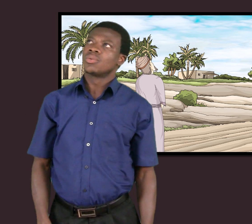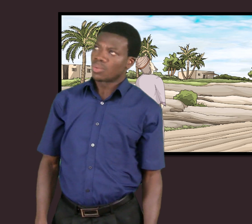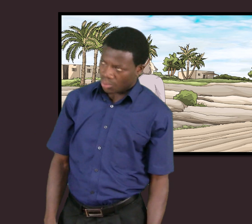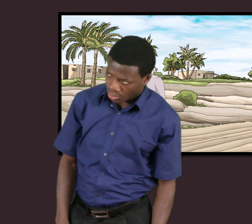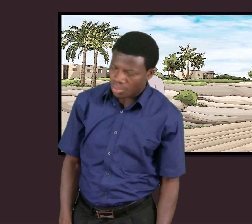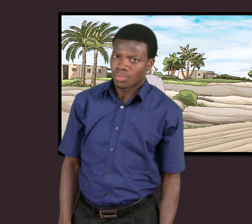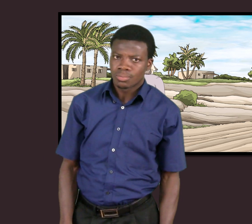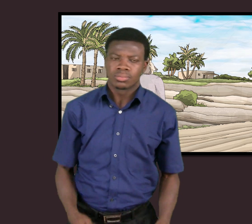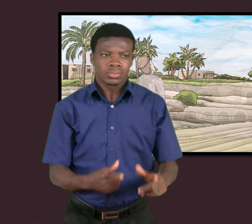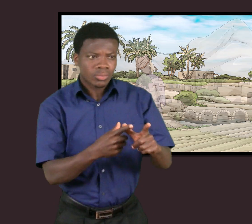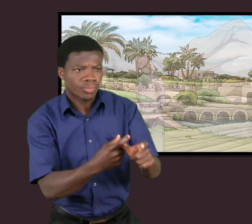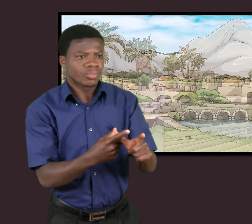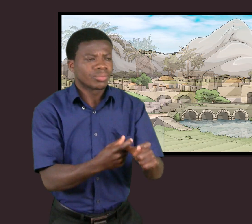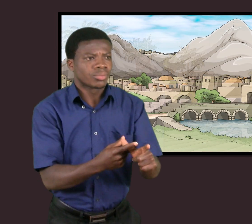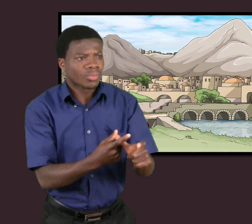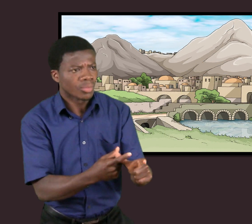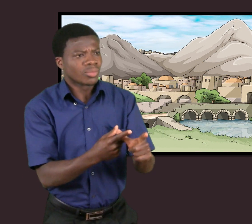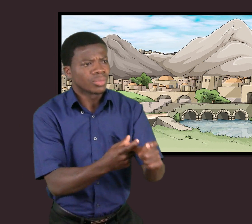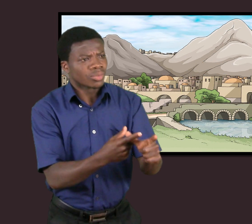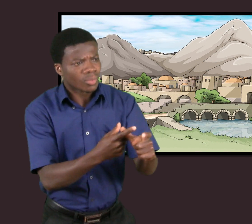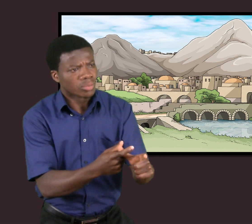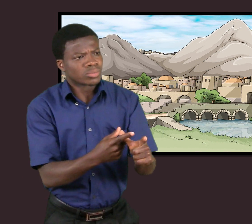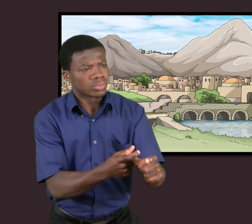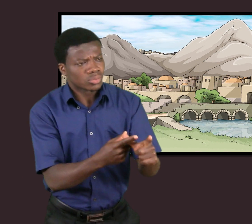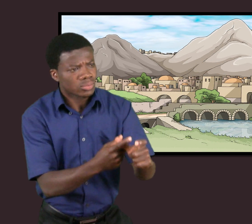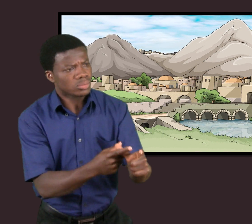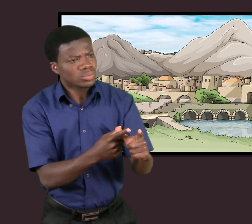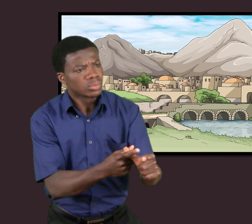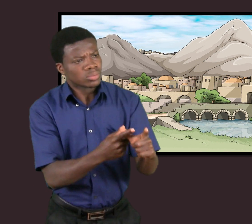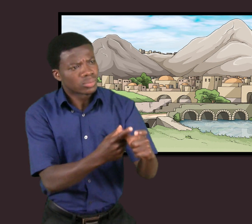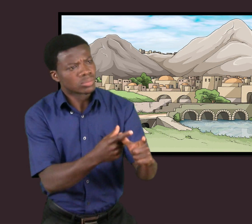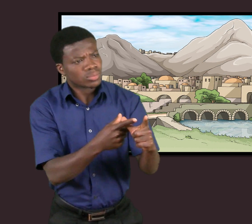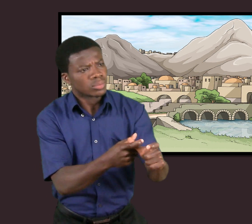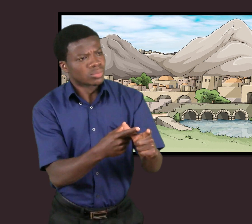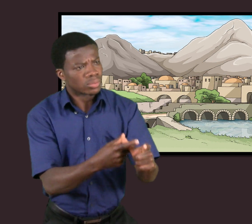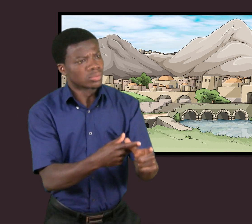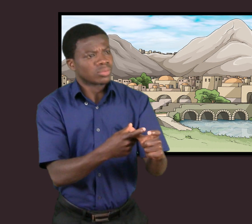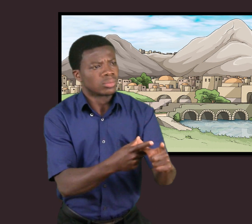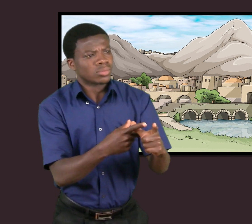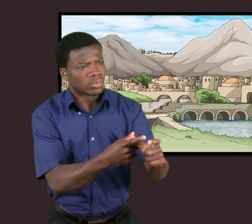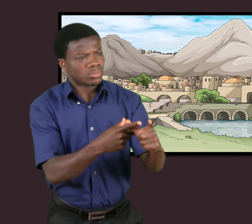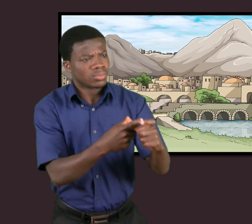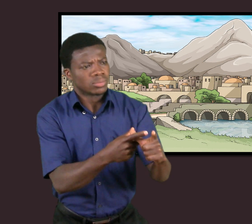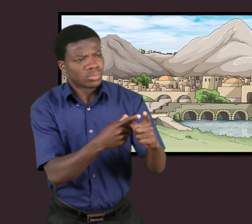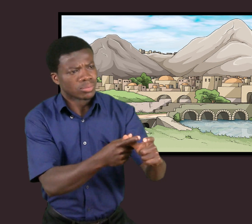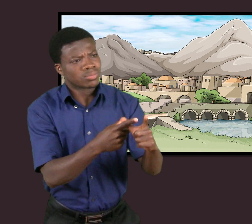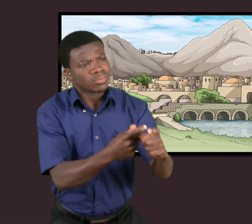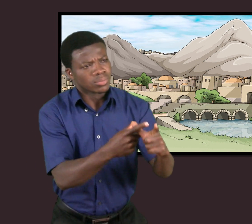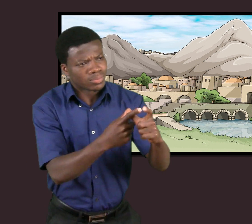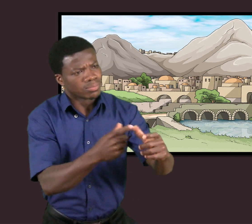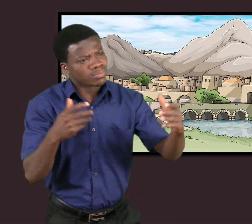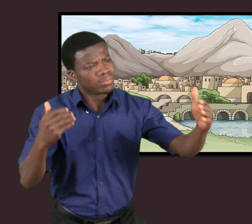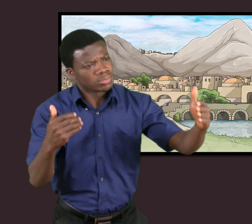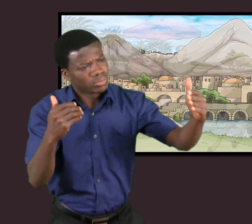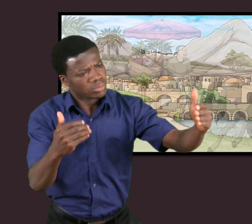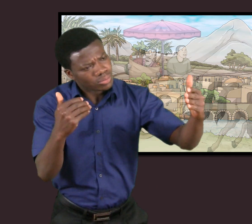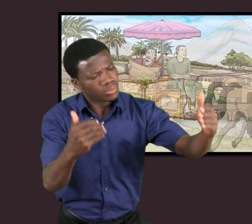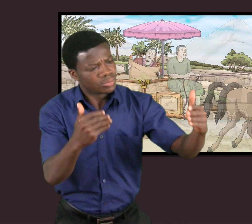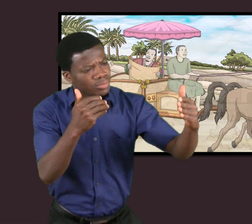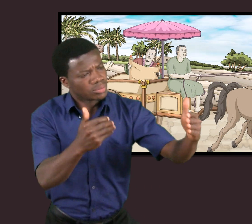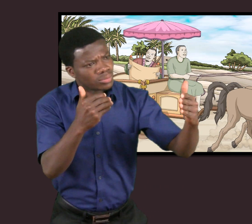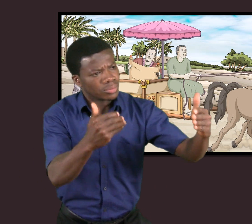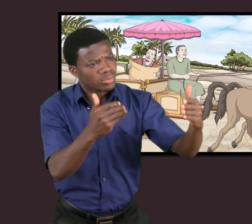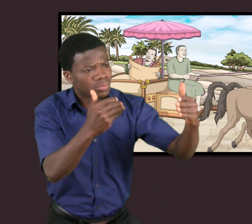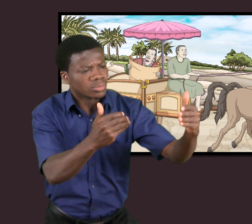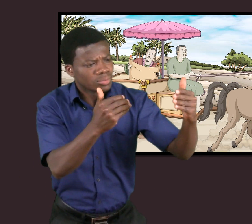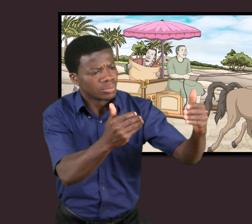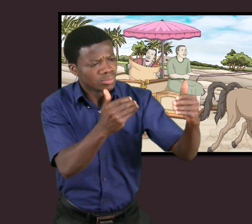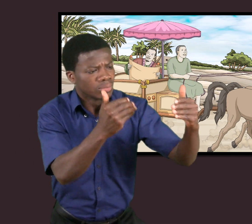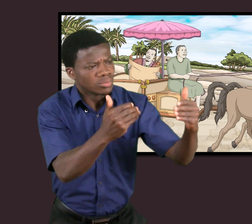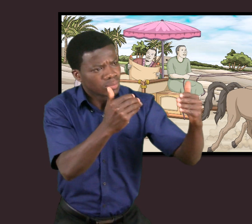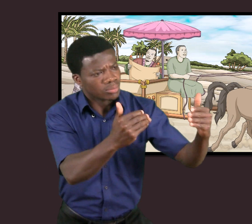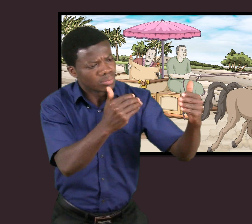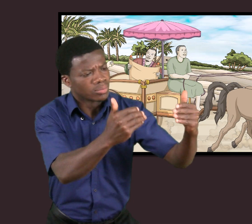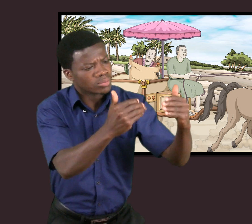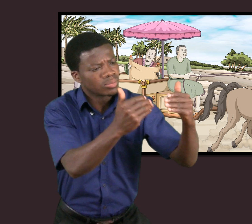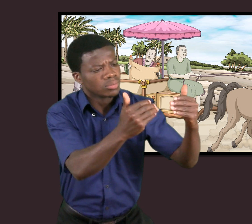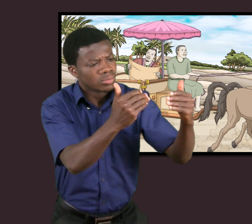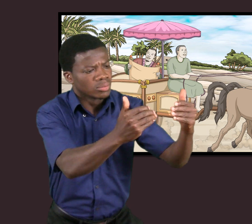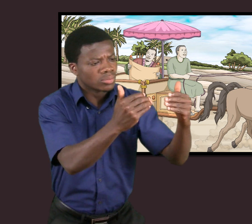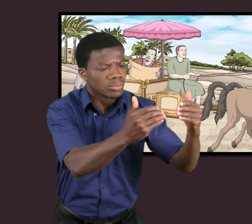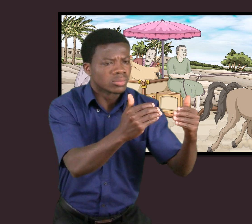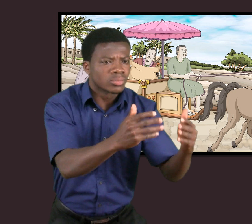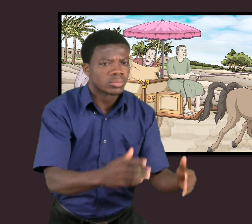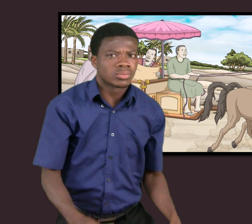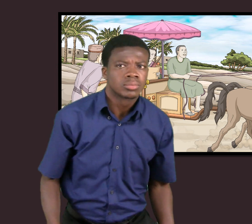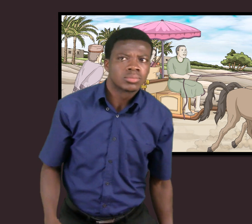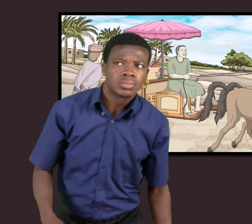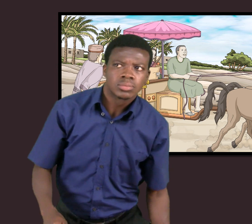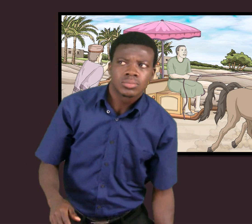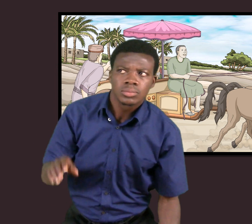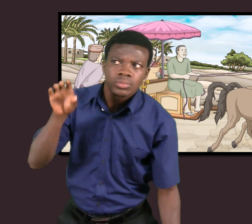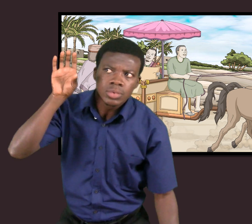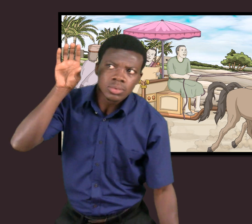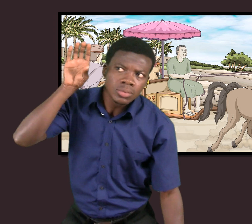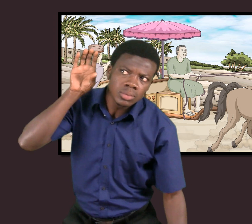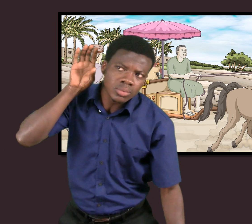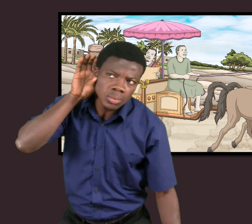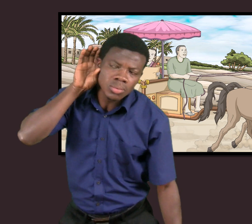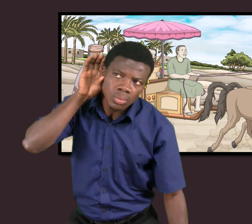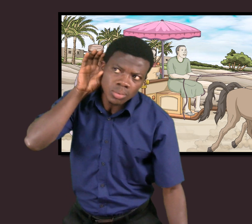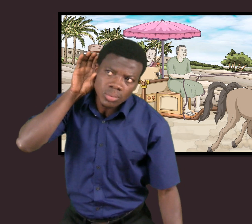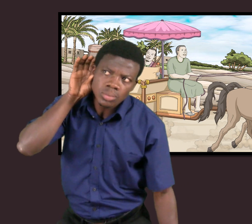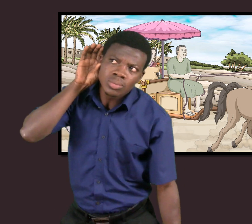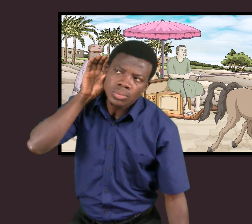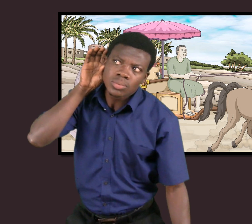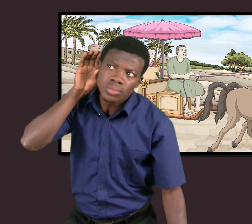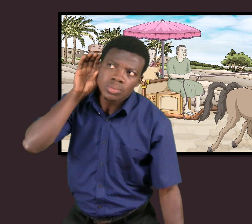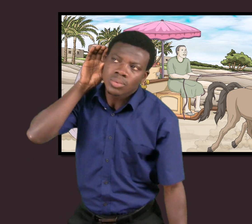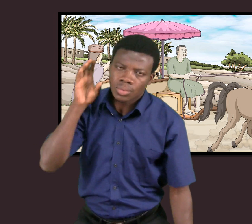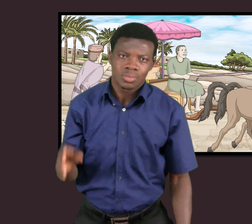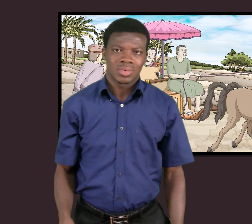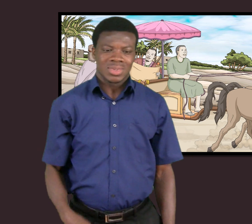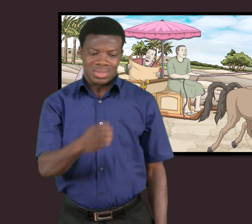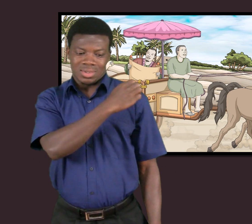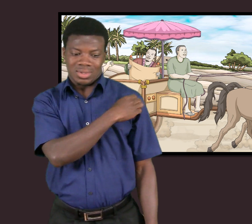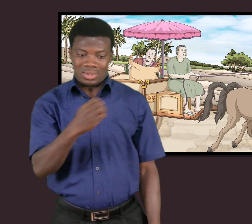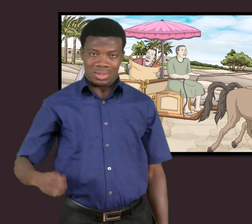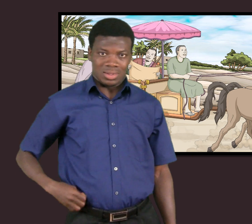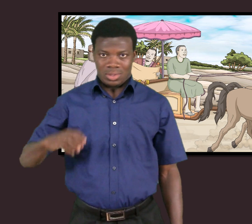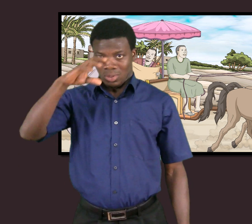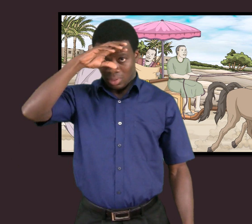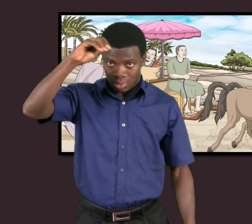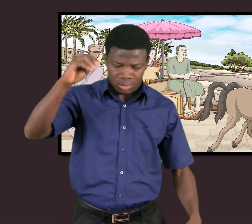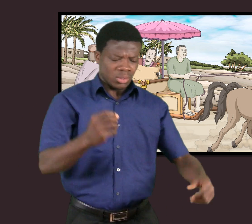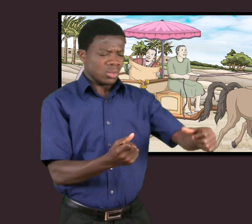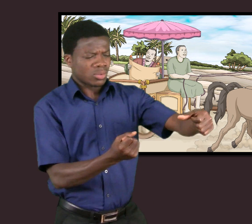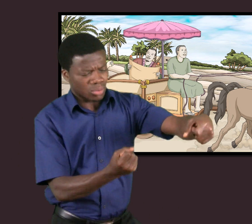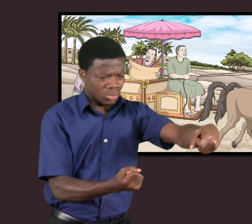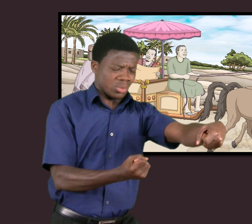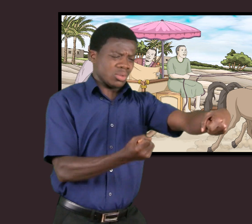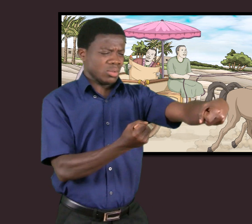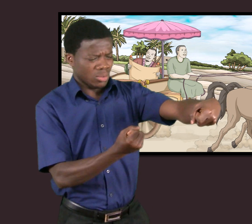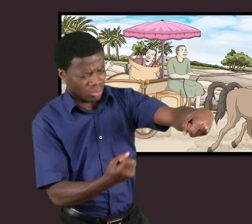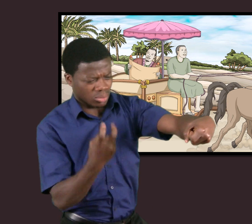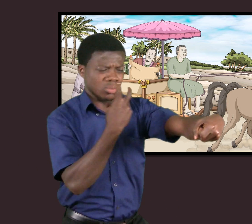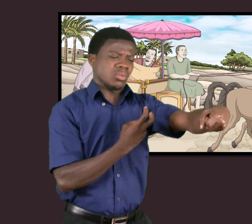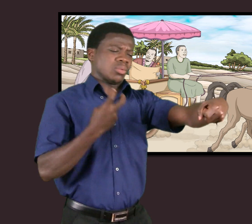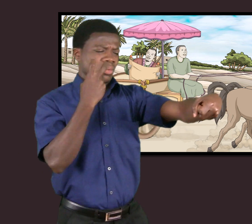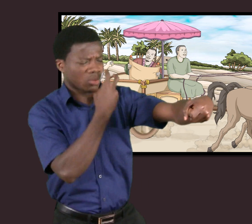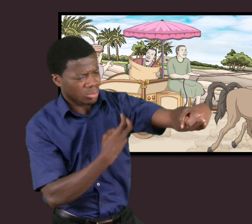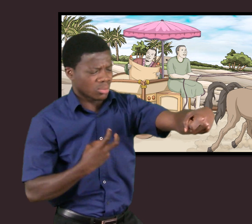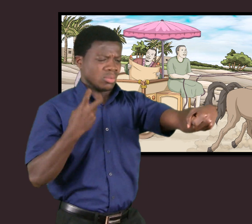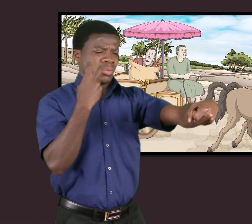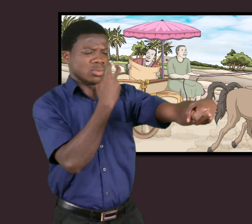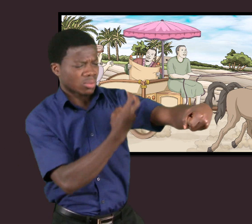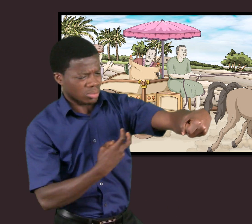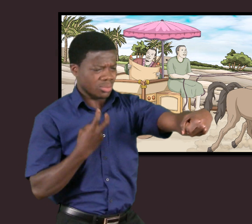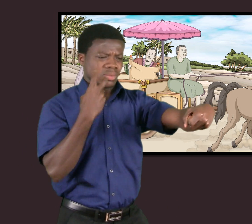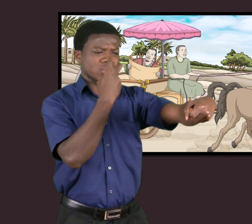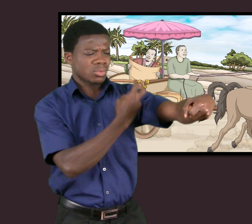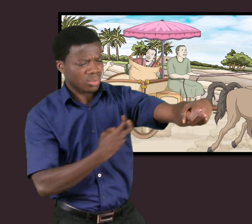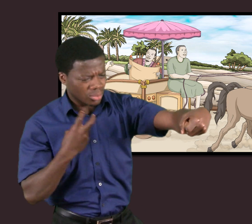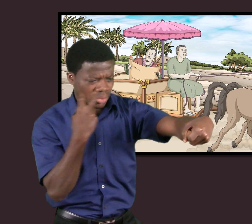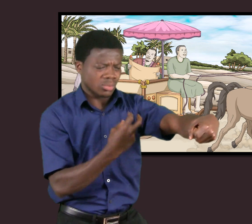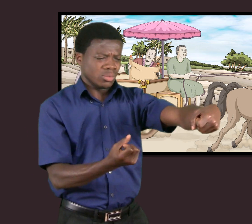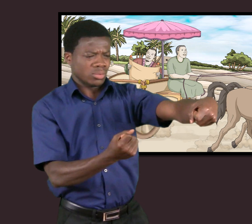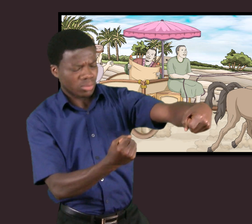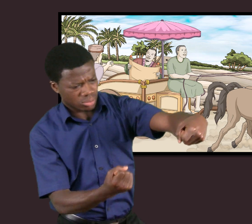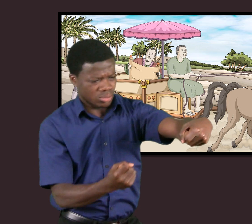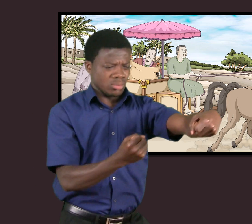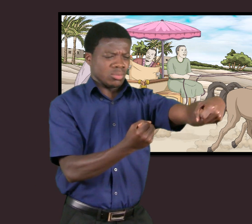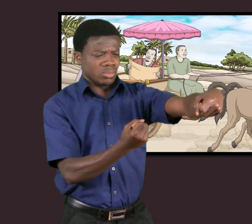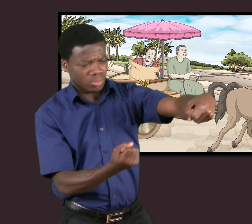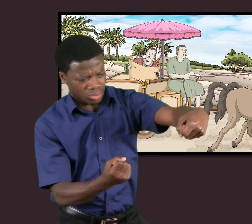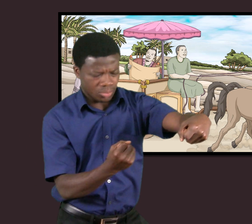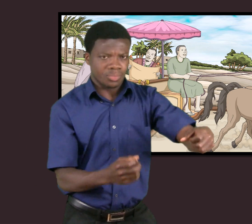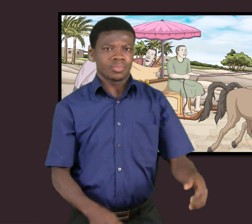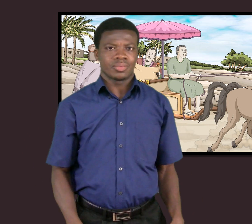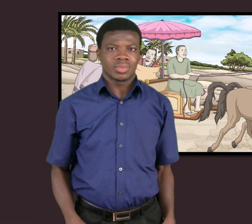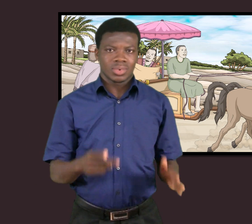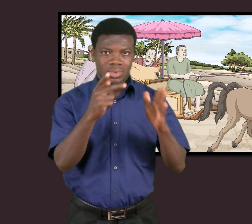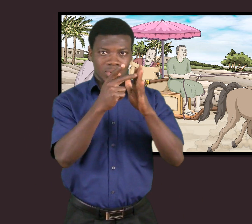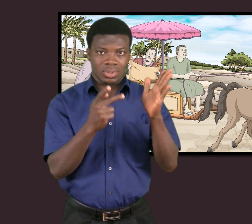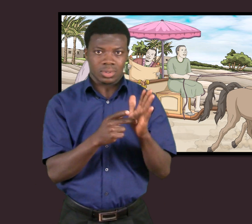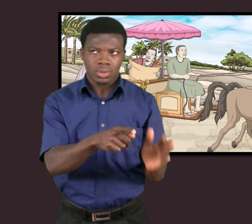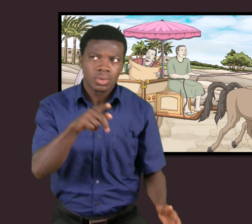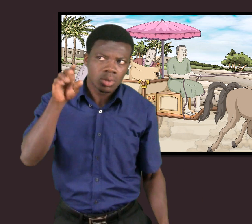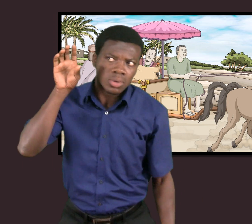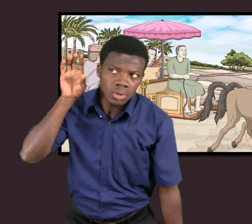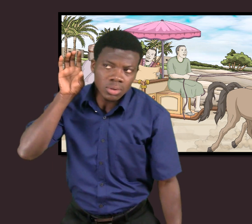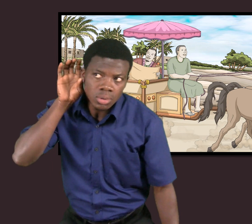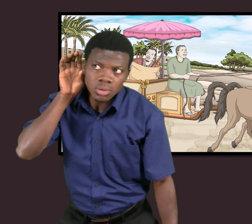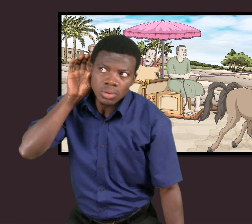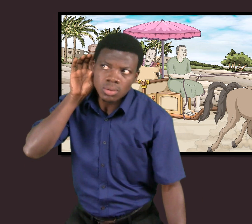So Philip ran up and heard the man reading Isaiah the prophet.